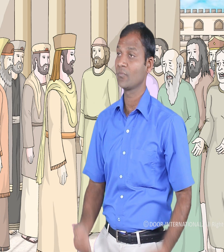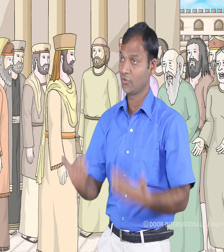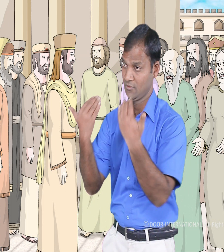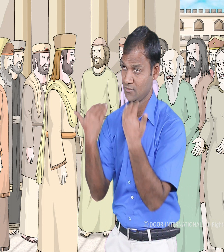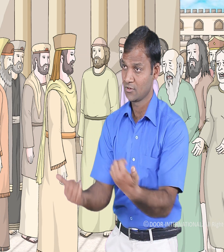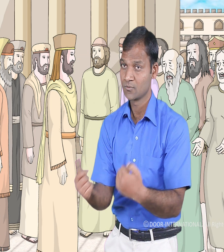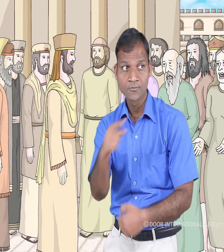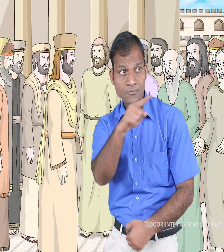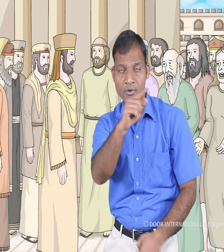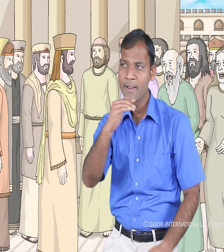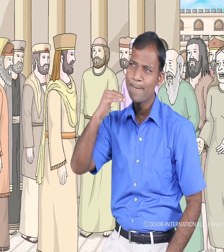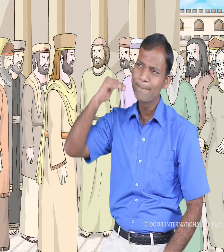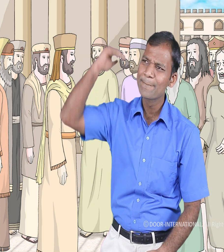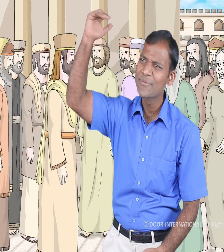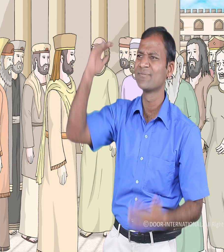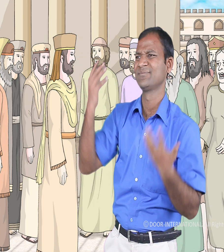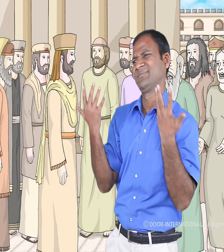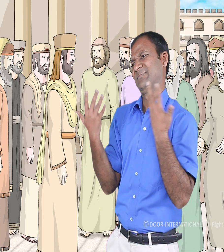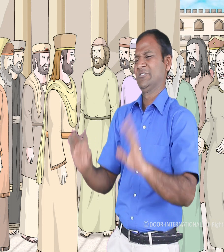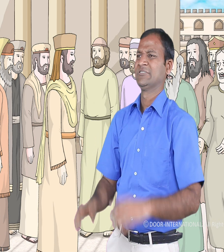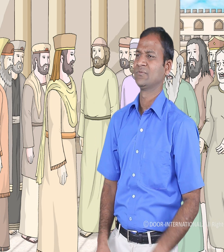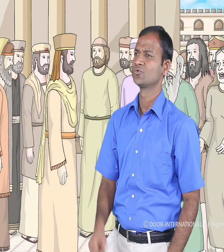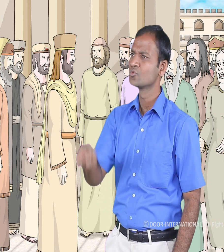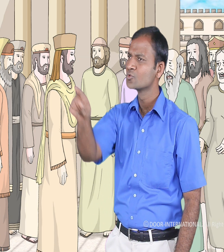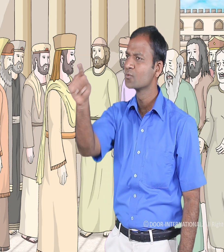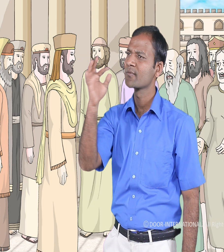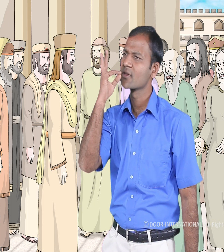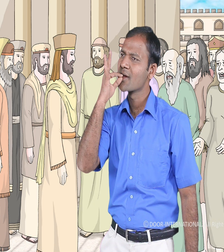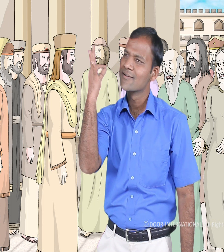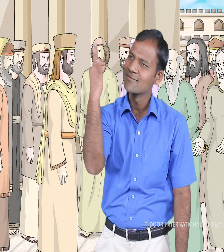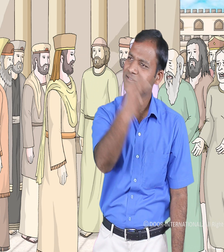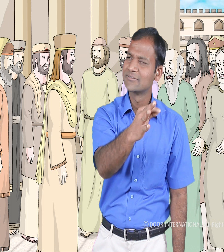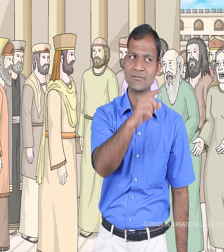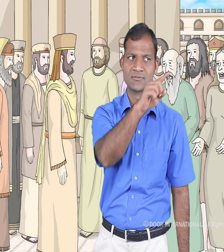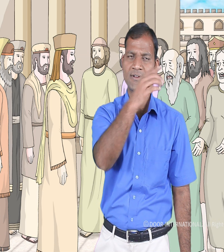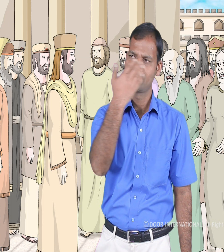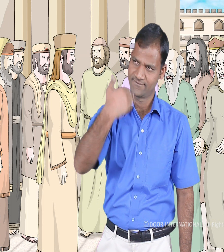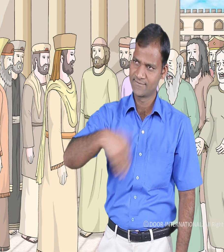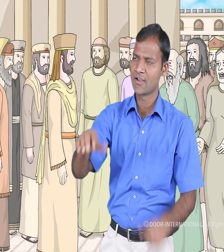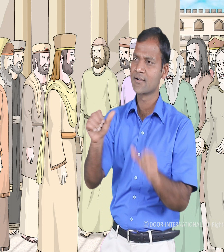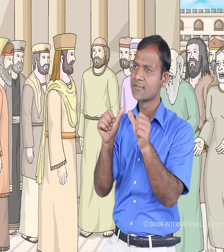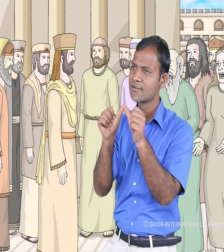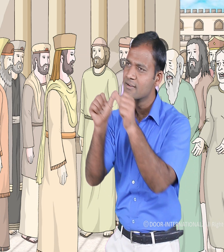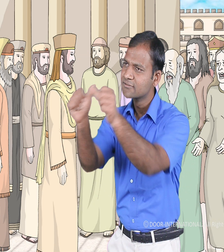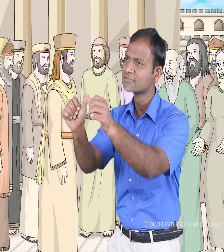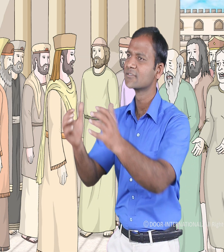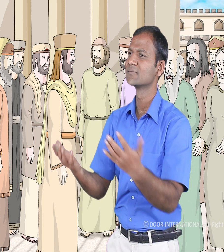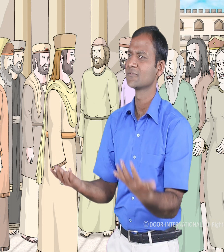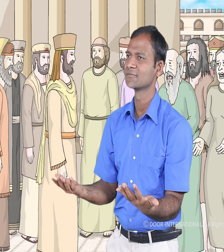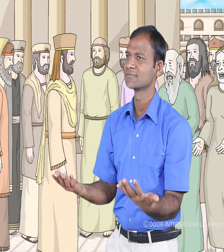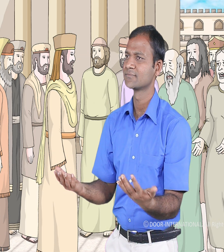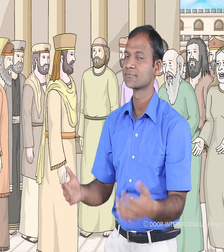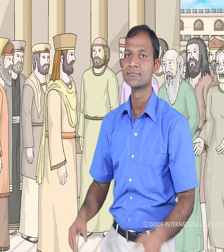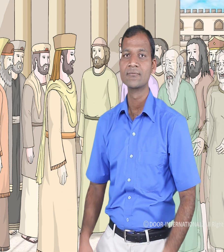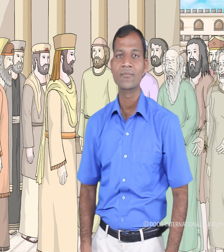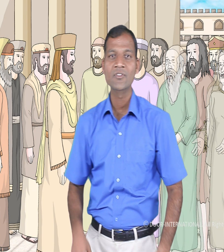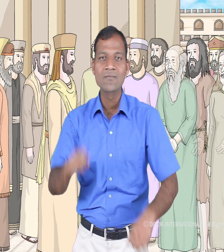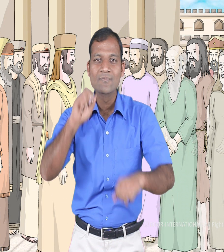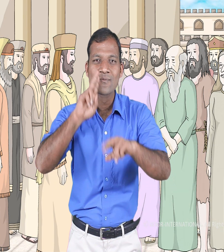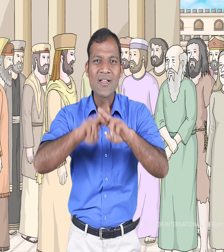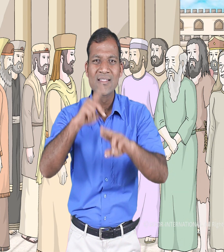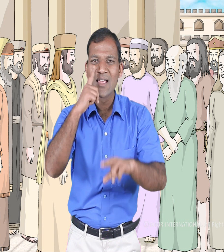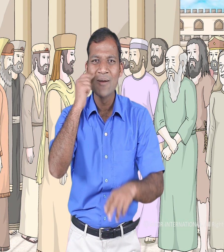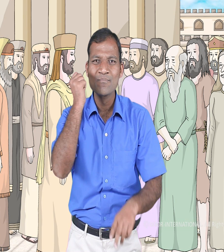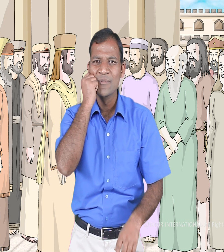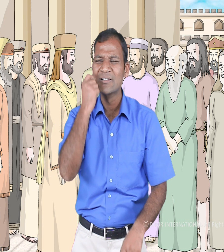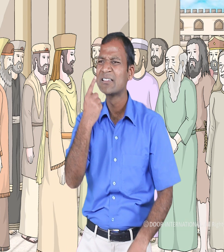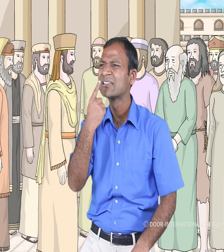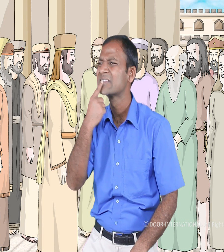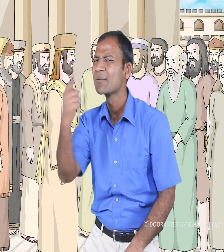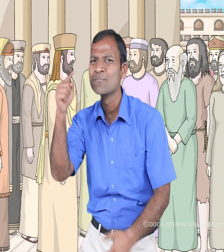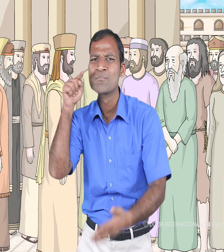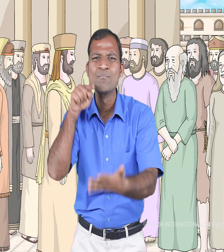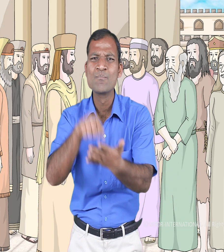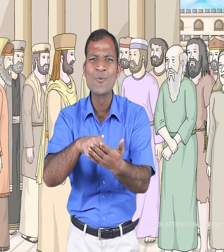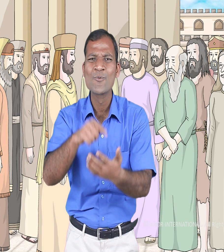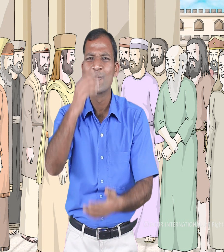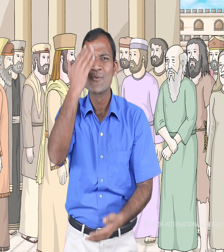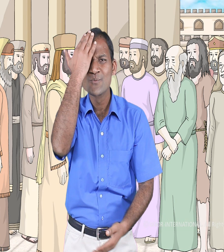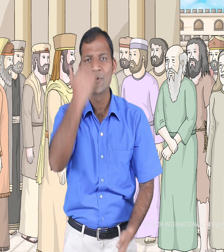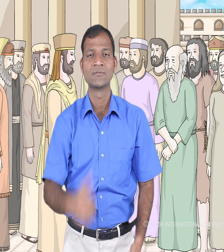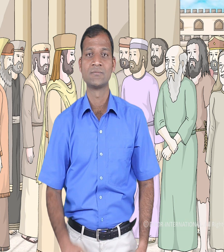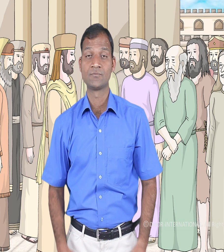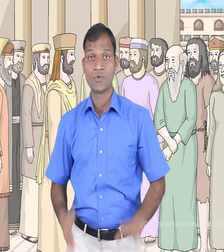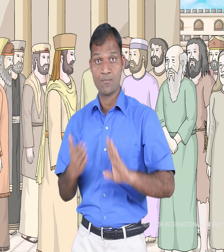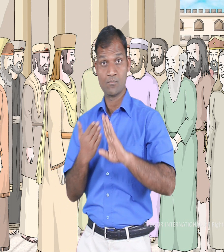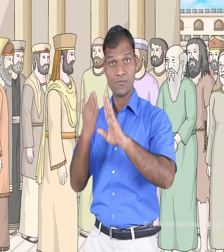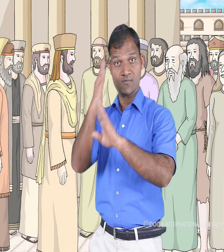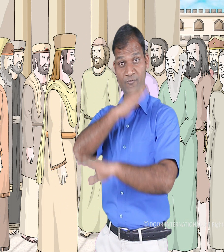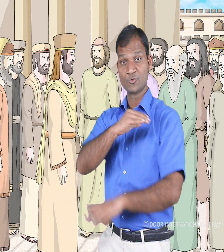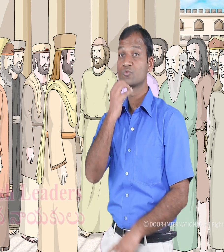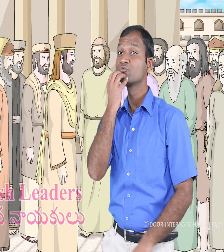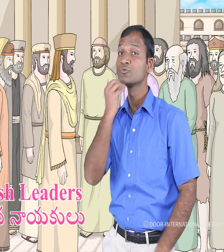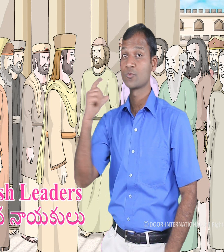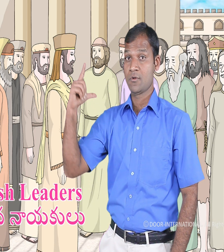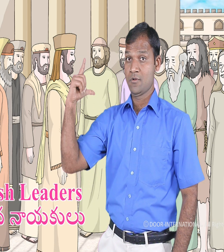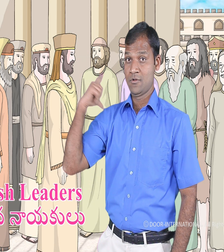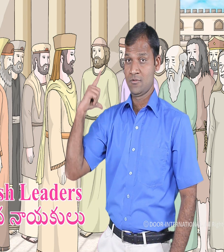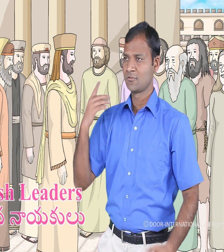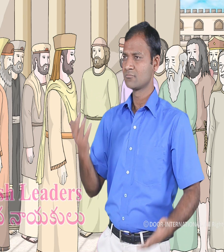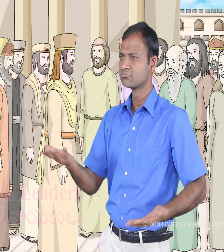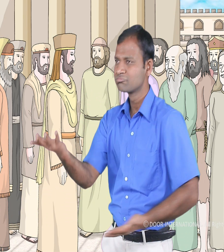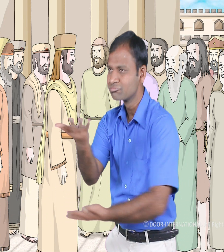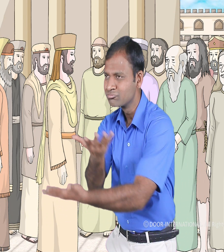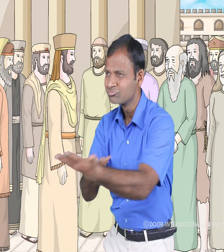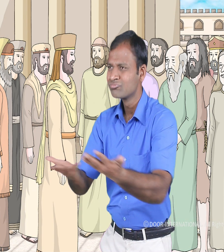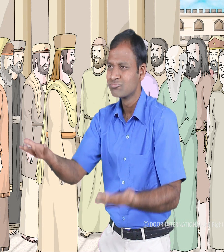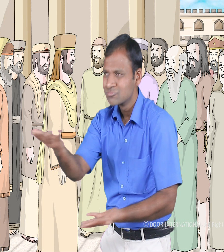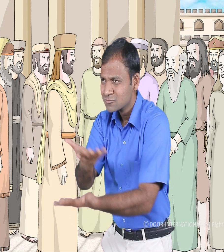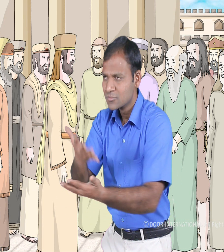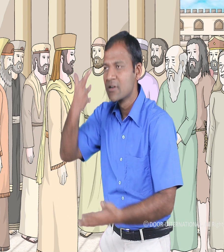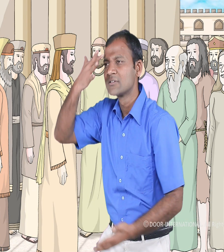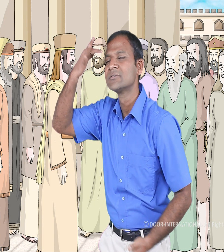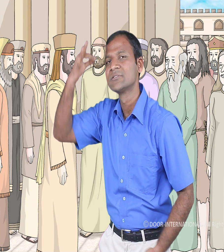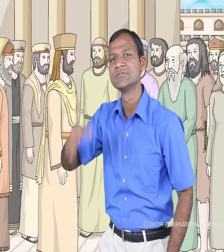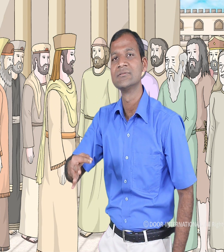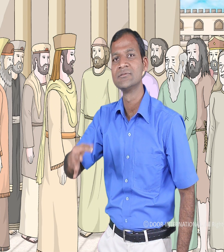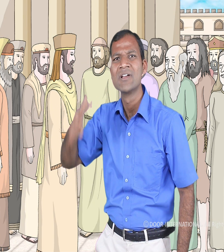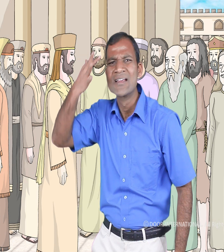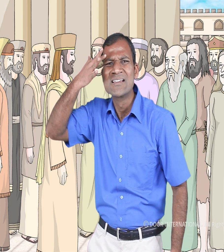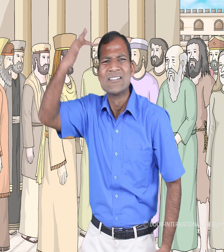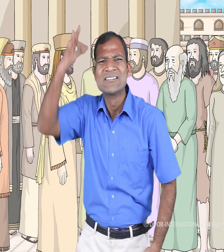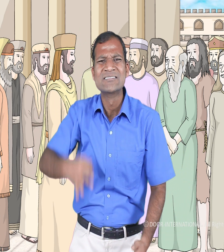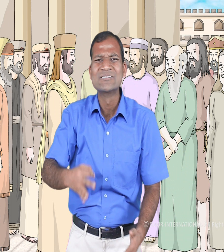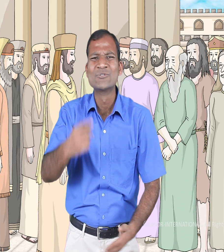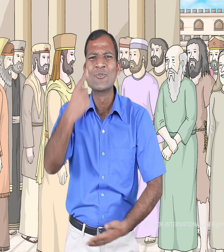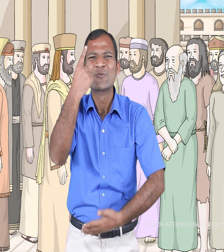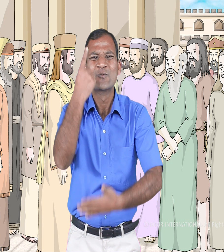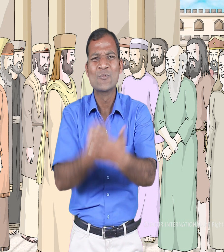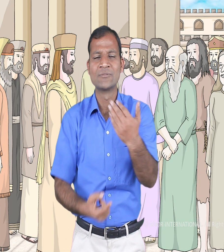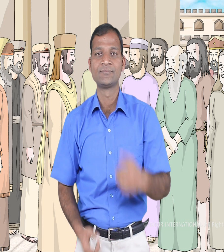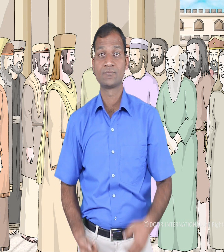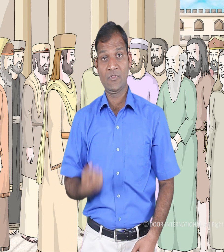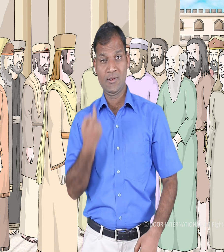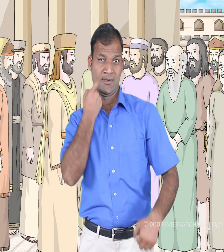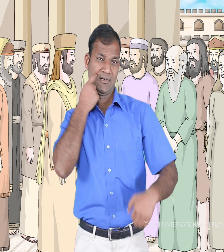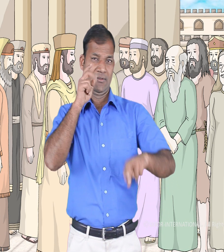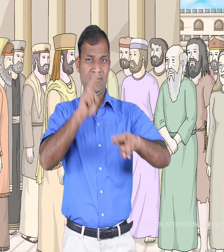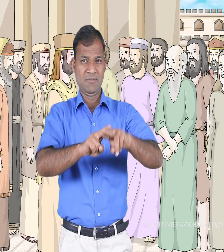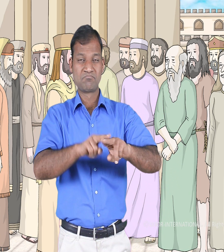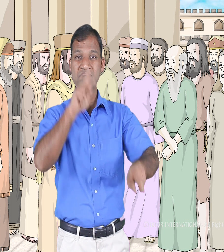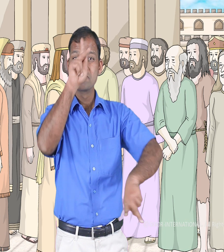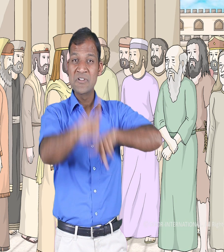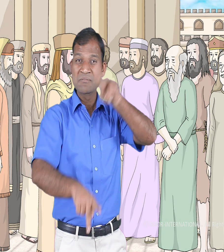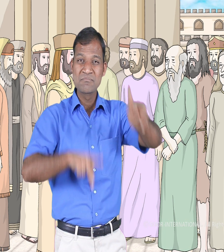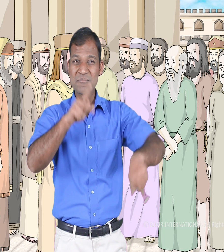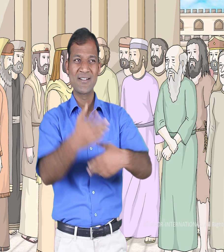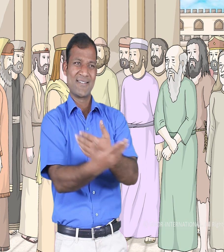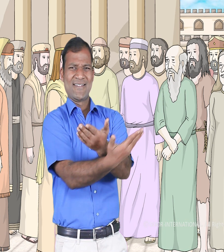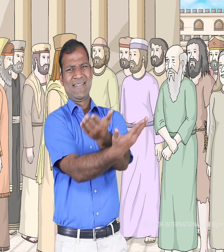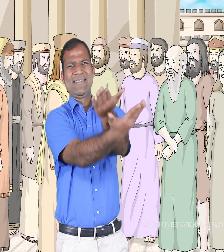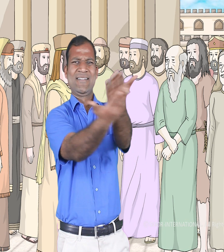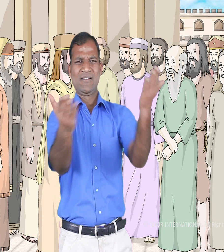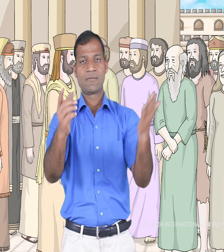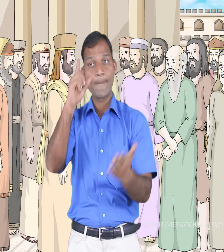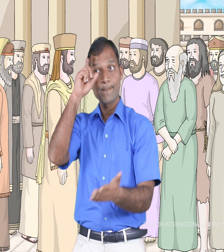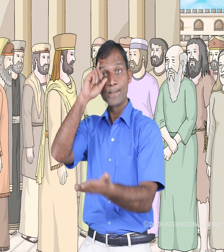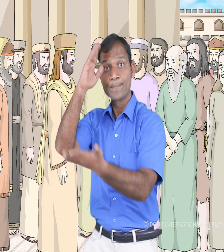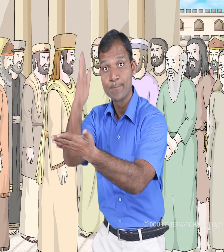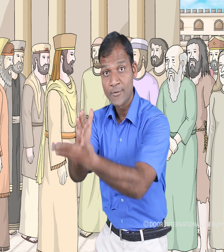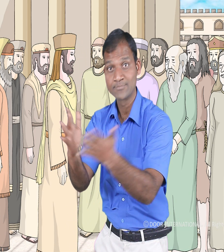But how he can now see or who opened his eyes, we do not know. Ask him. He is old enough to speak for himself.”